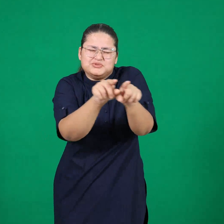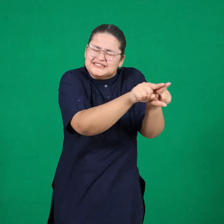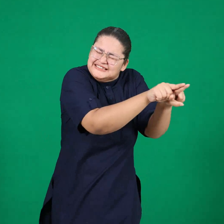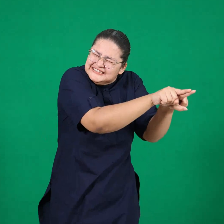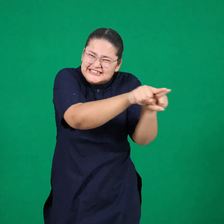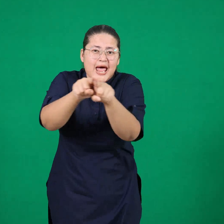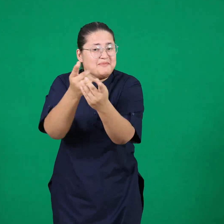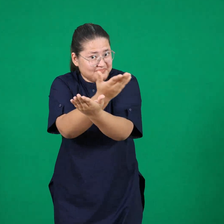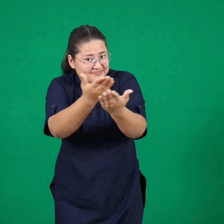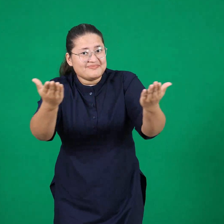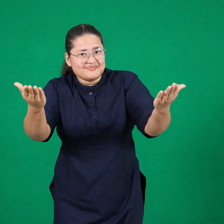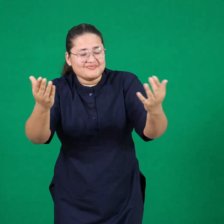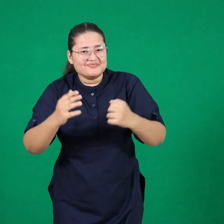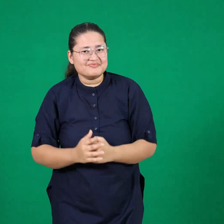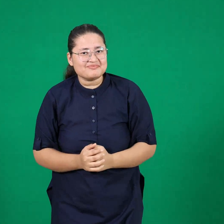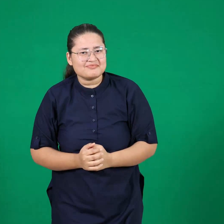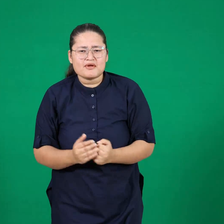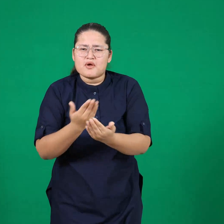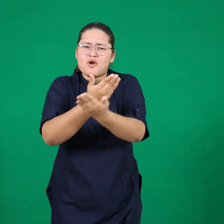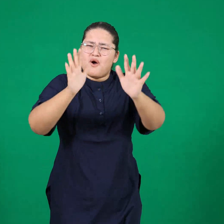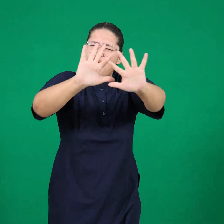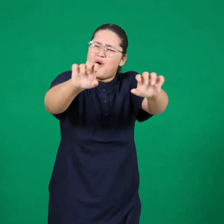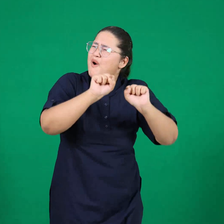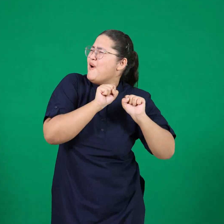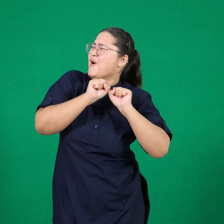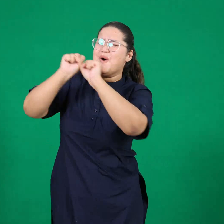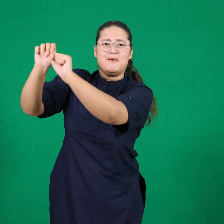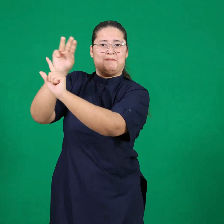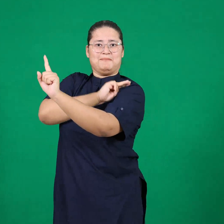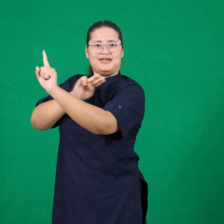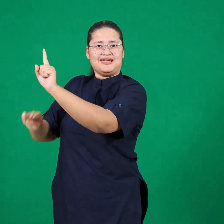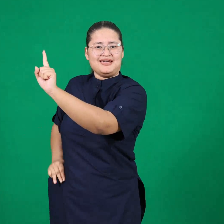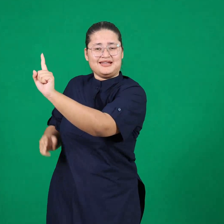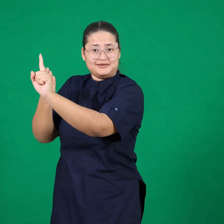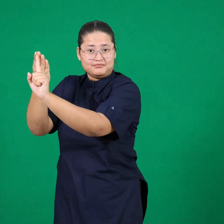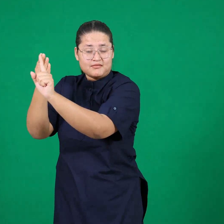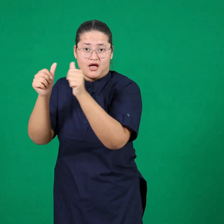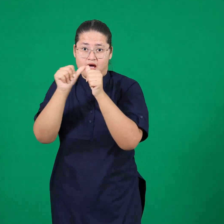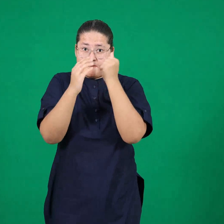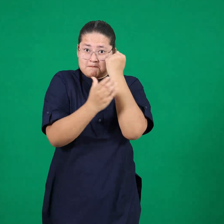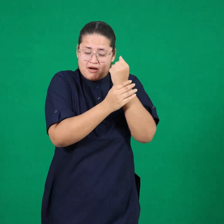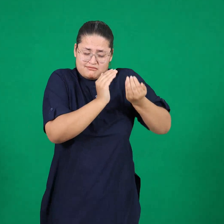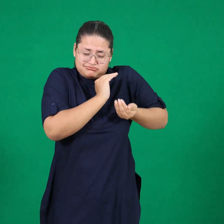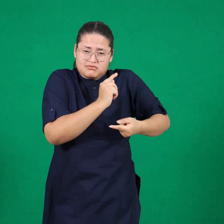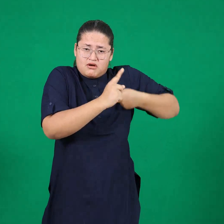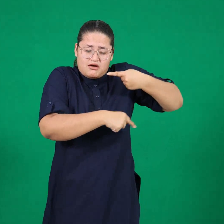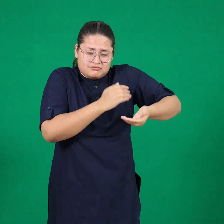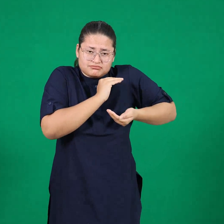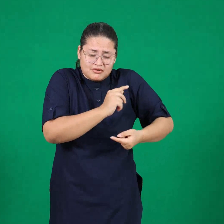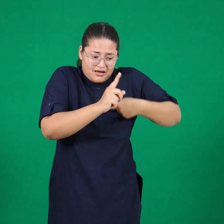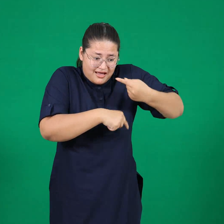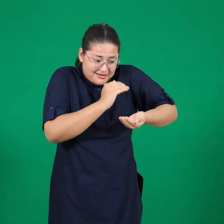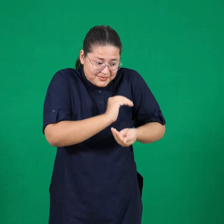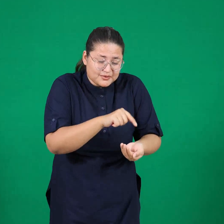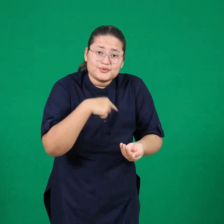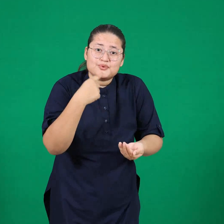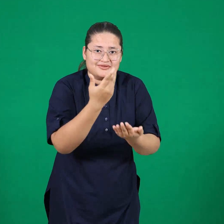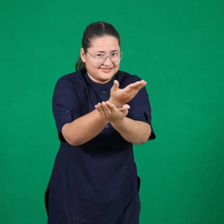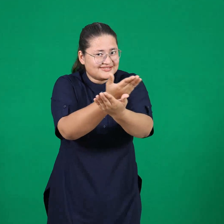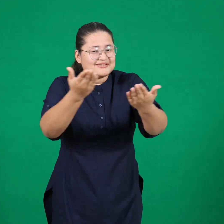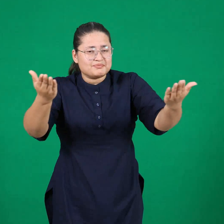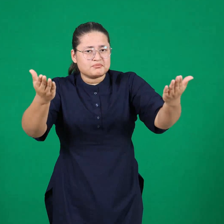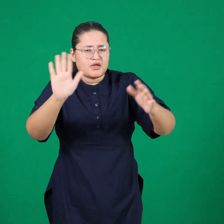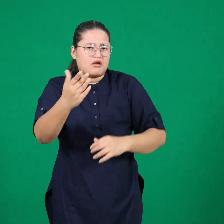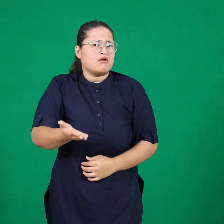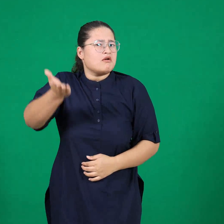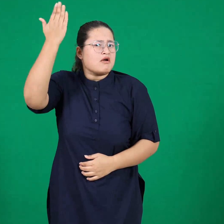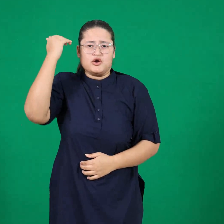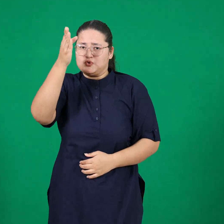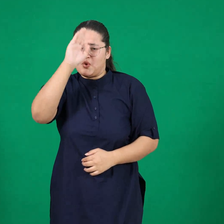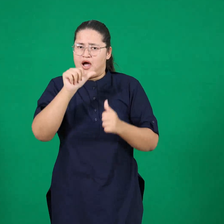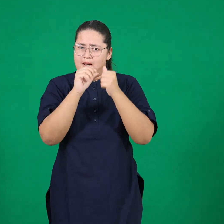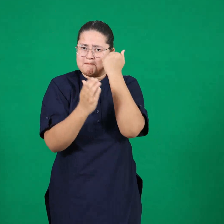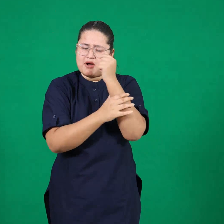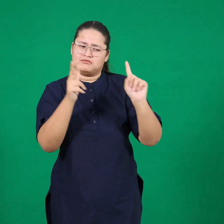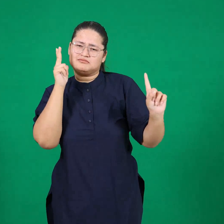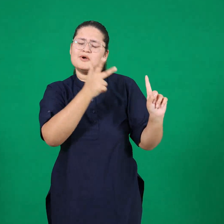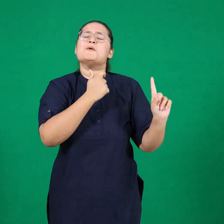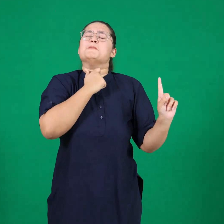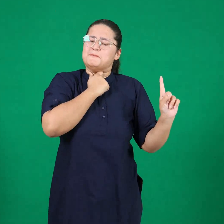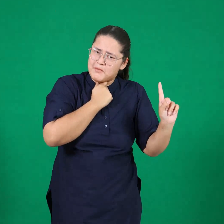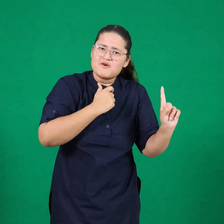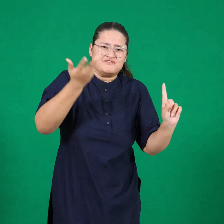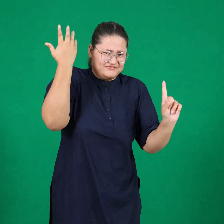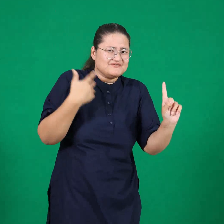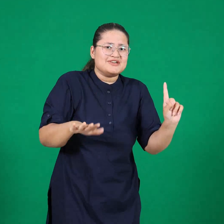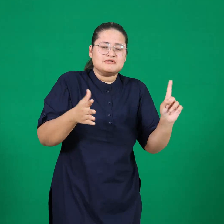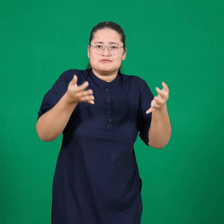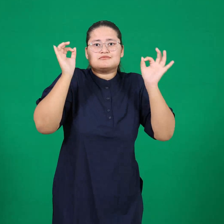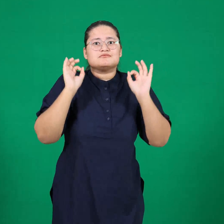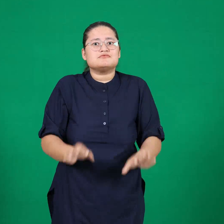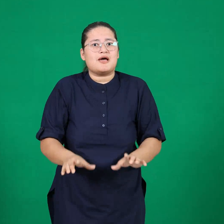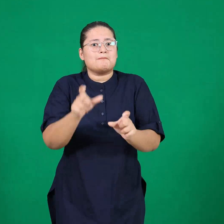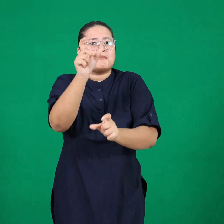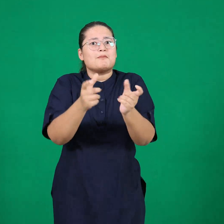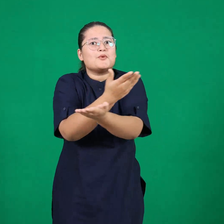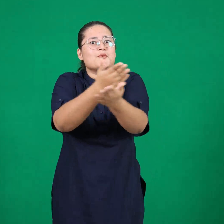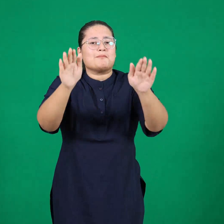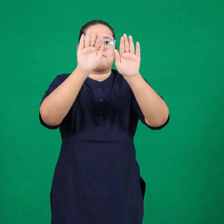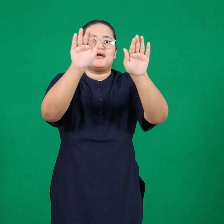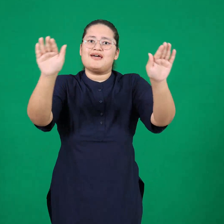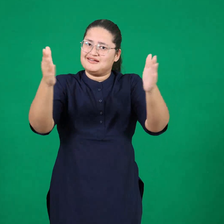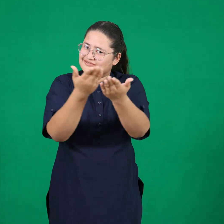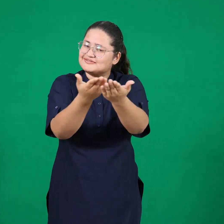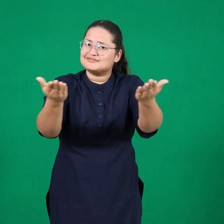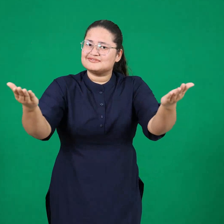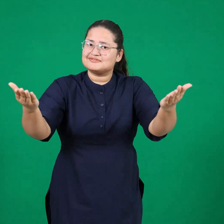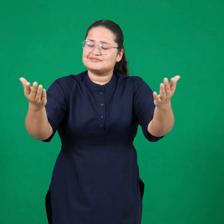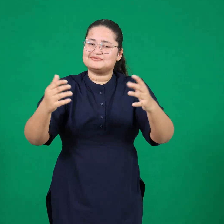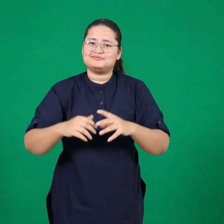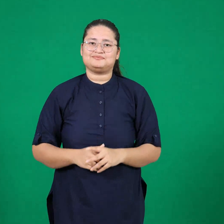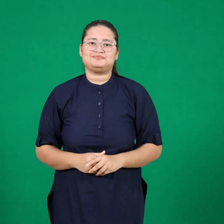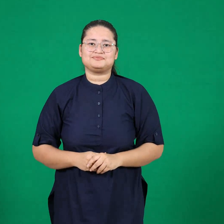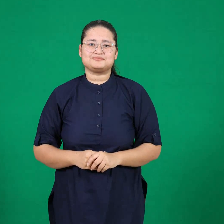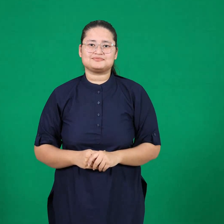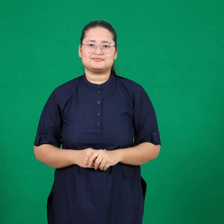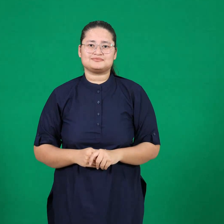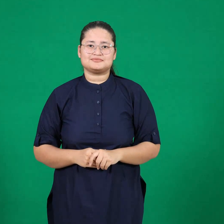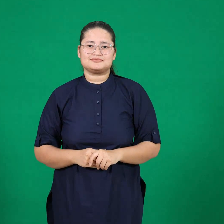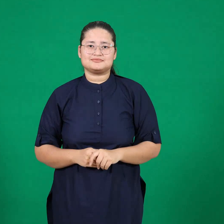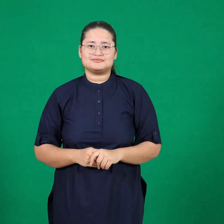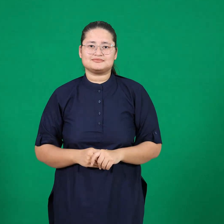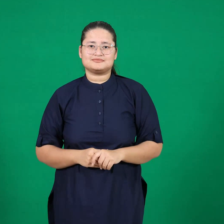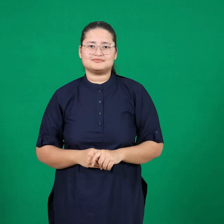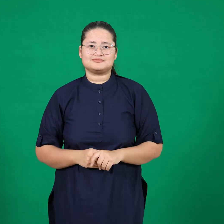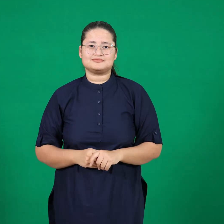And if you belong to Christ, then you are Abraham's seed and heirs according to the promise.